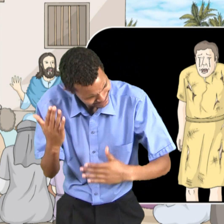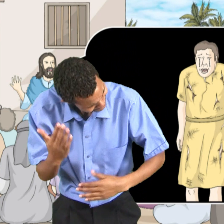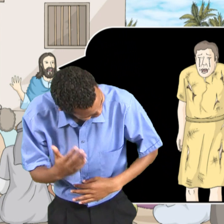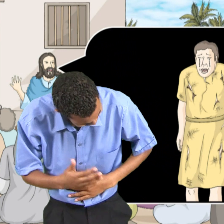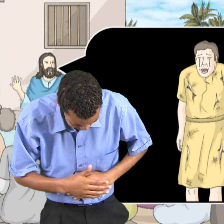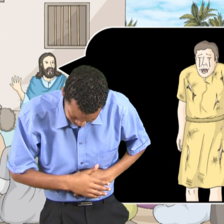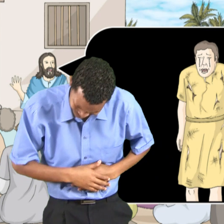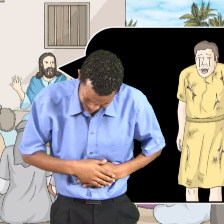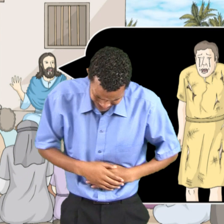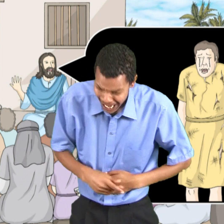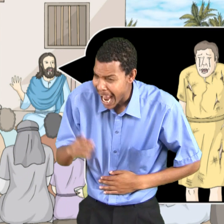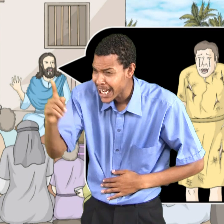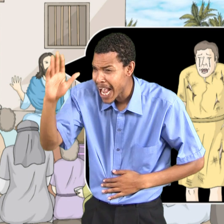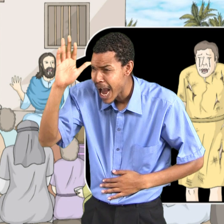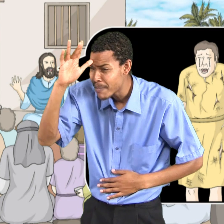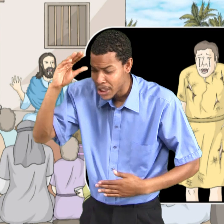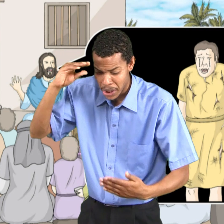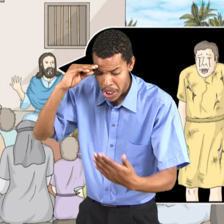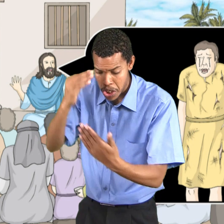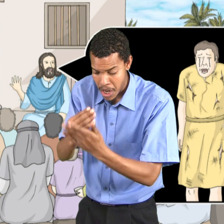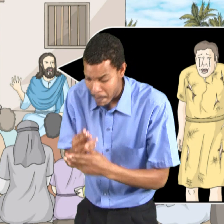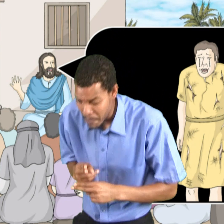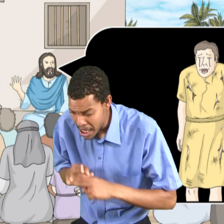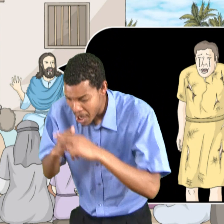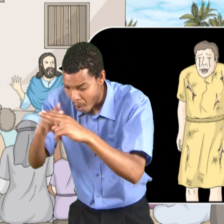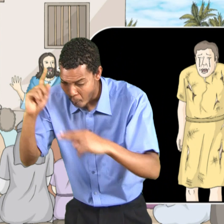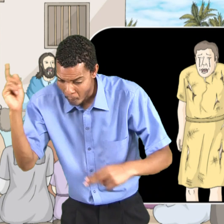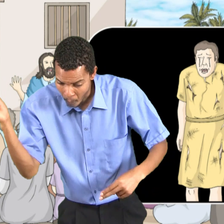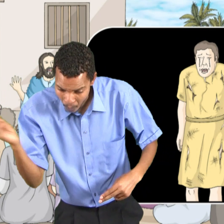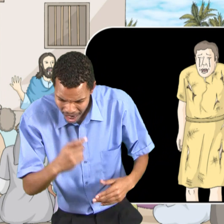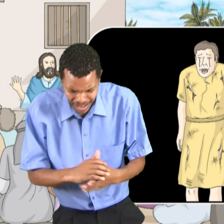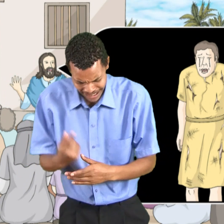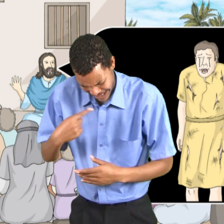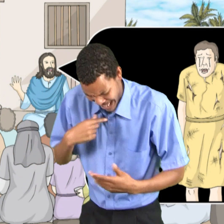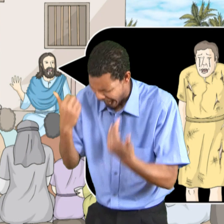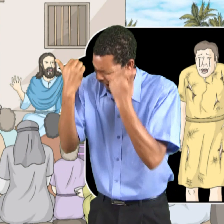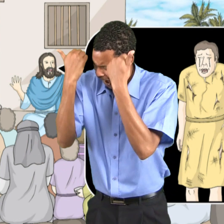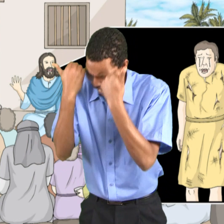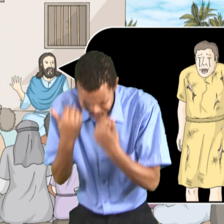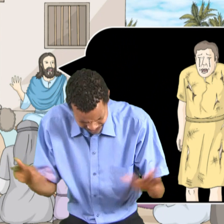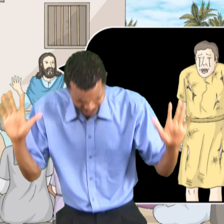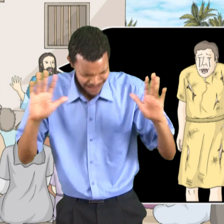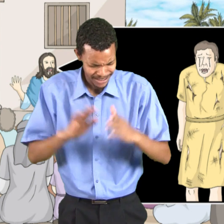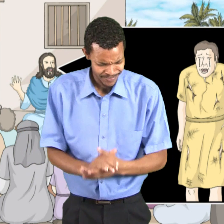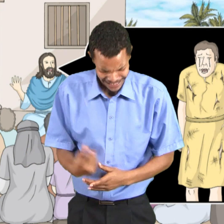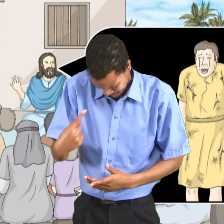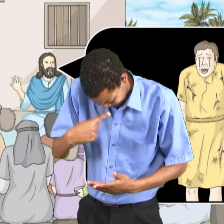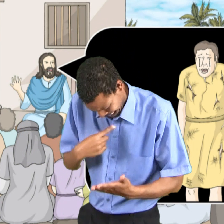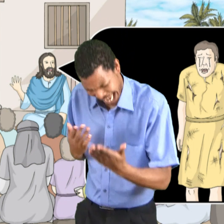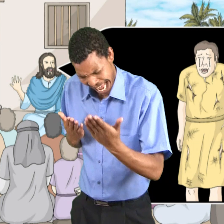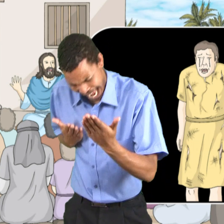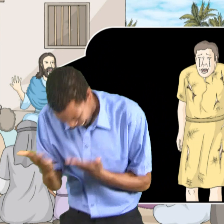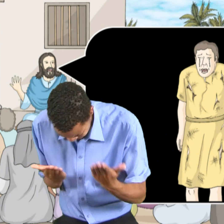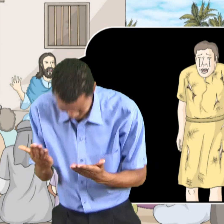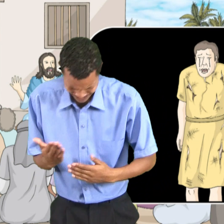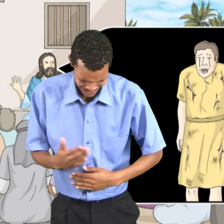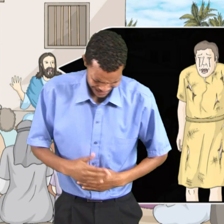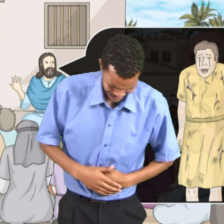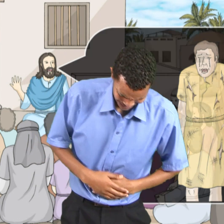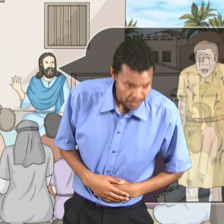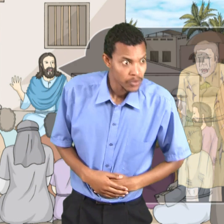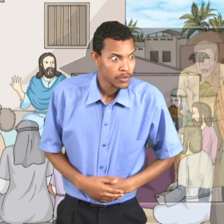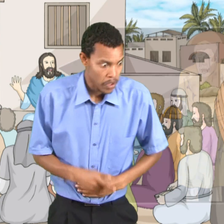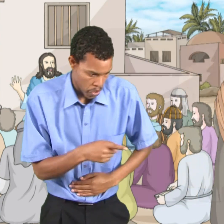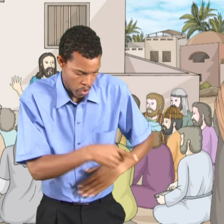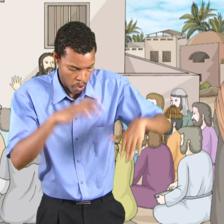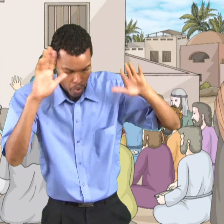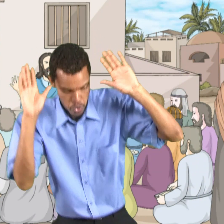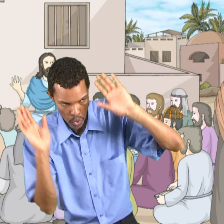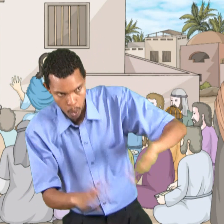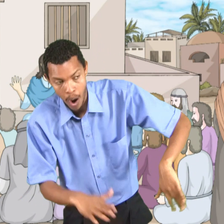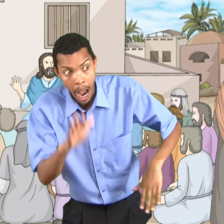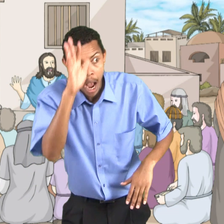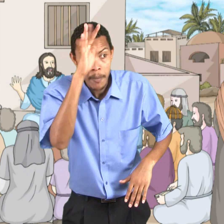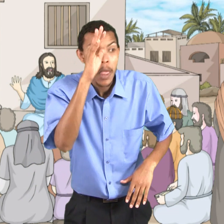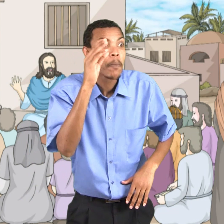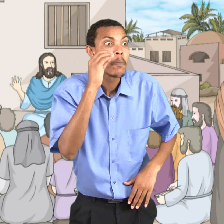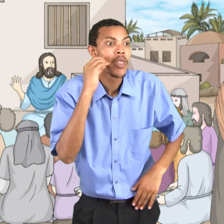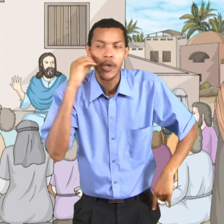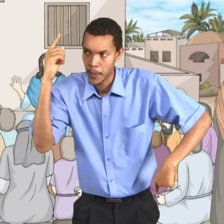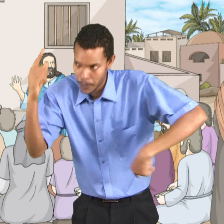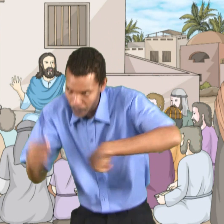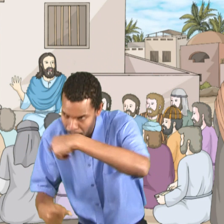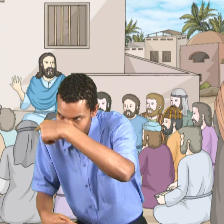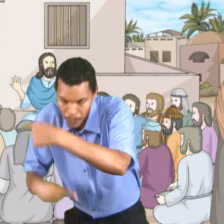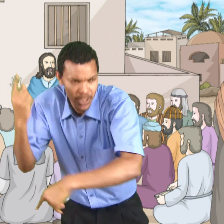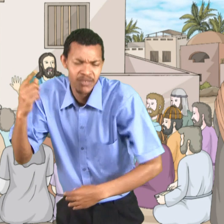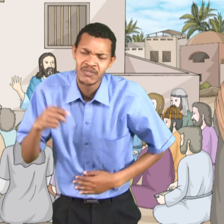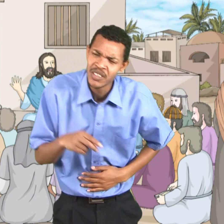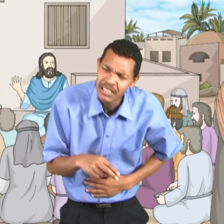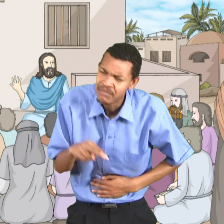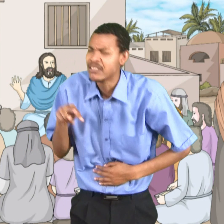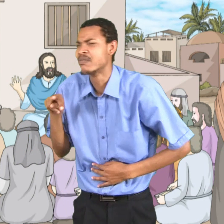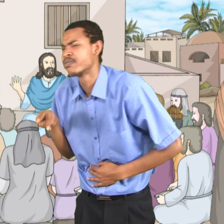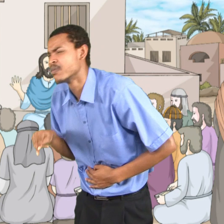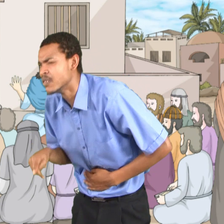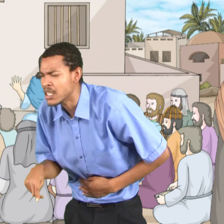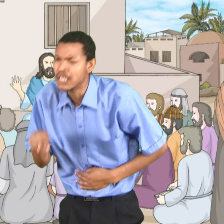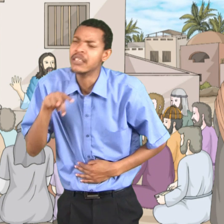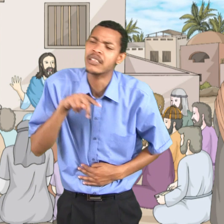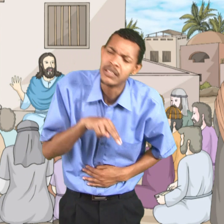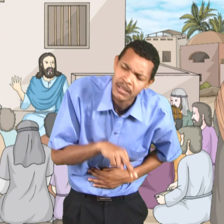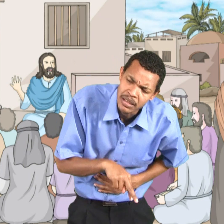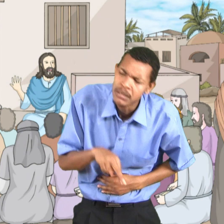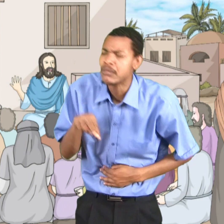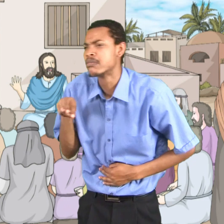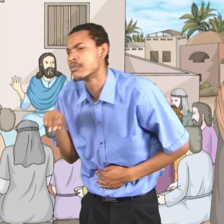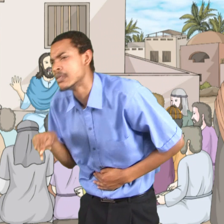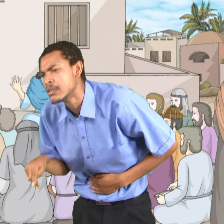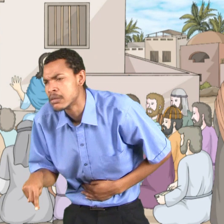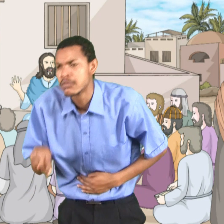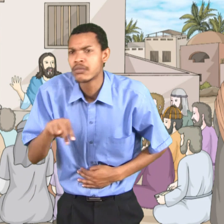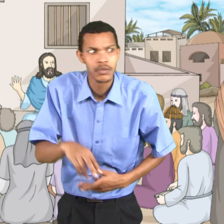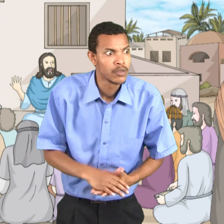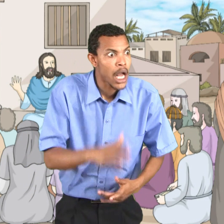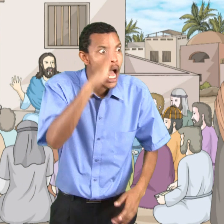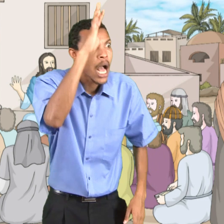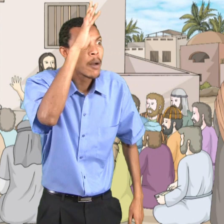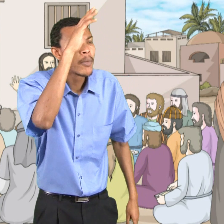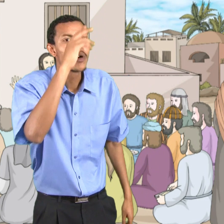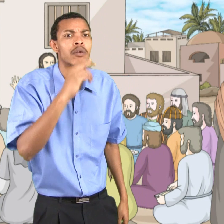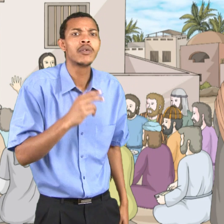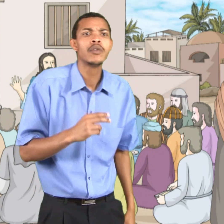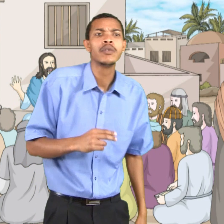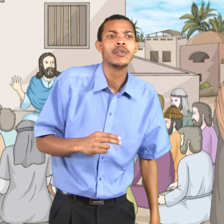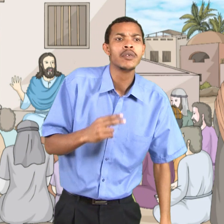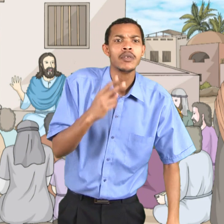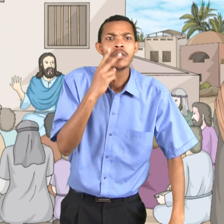I am no longer worthy to be called your son.